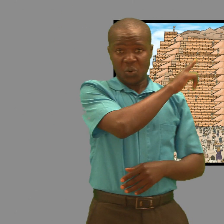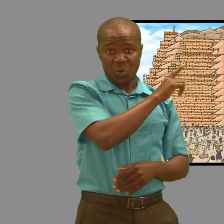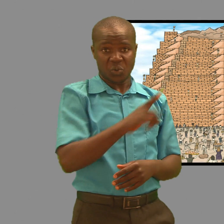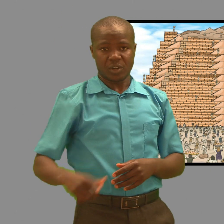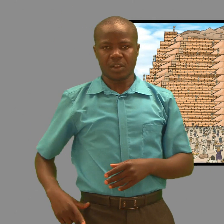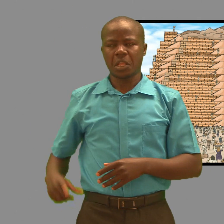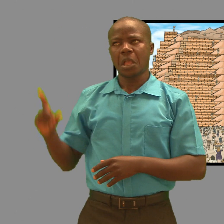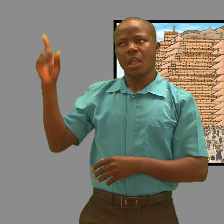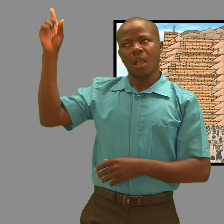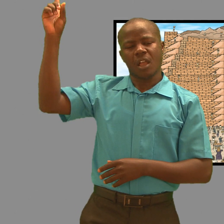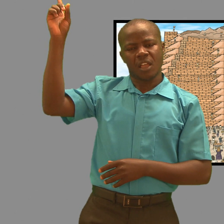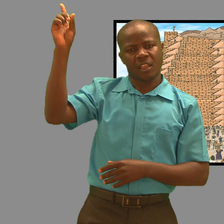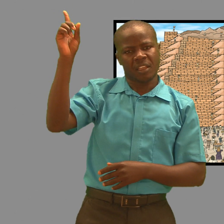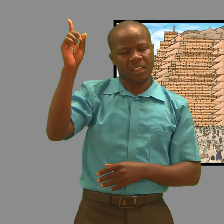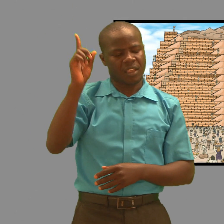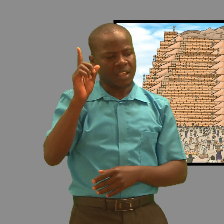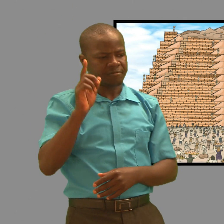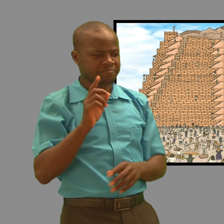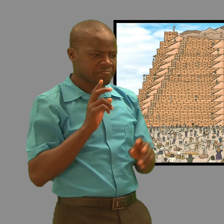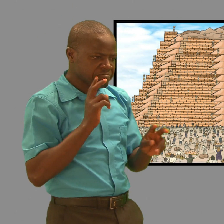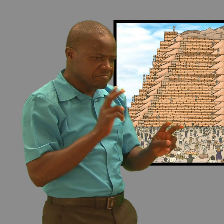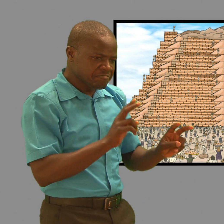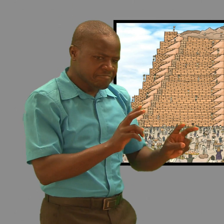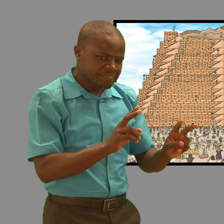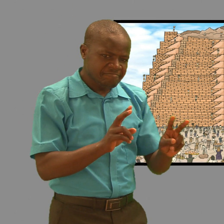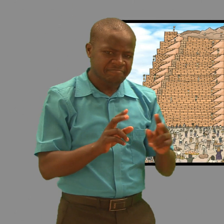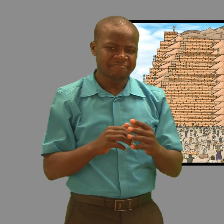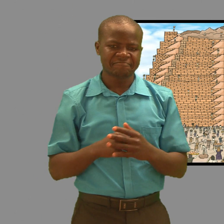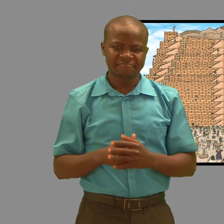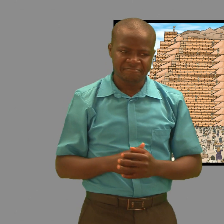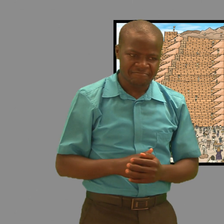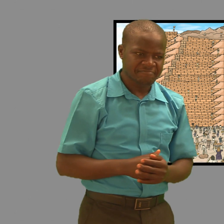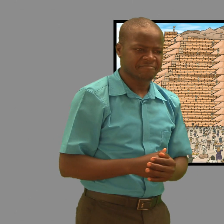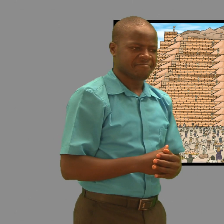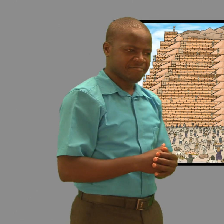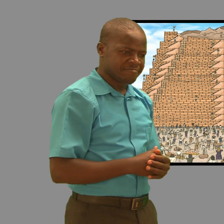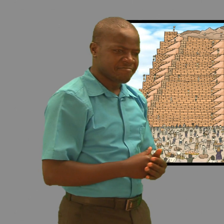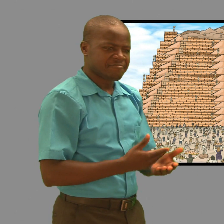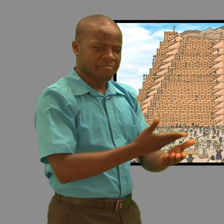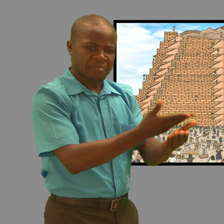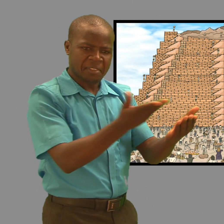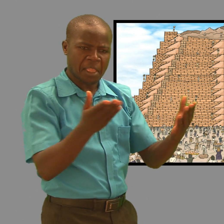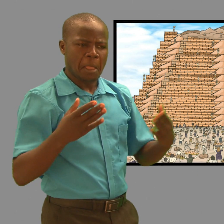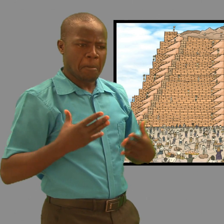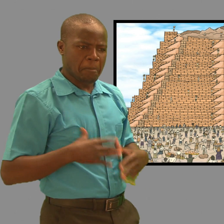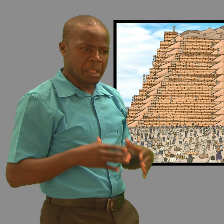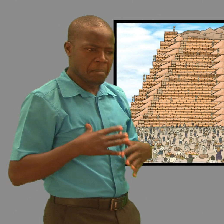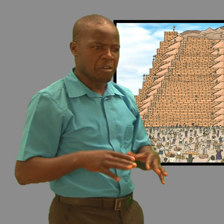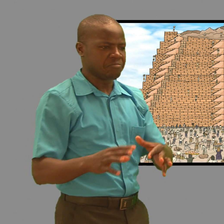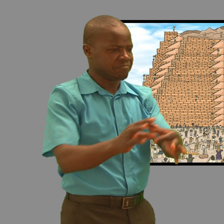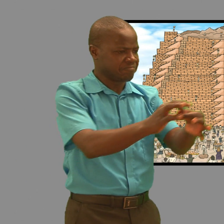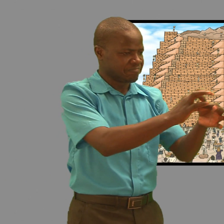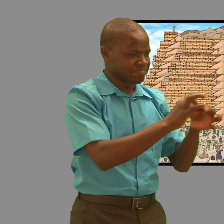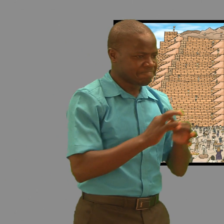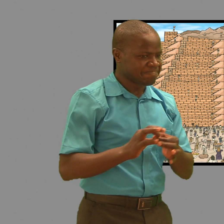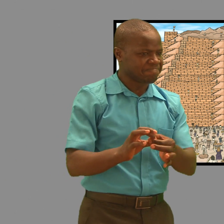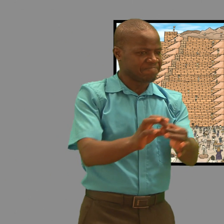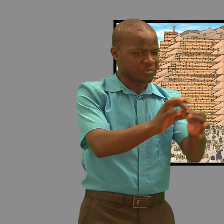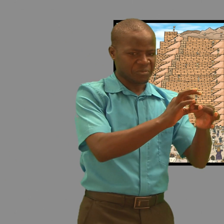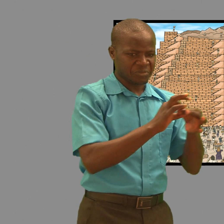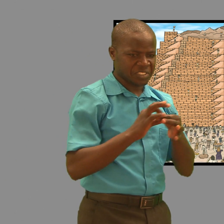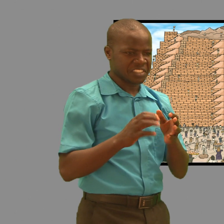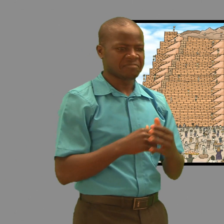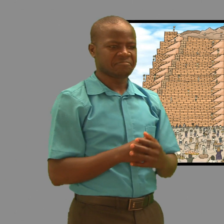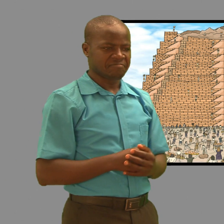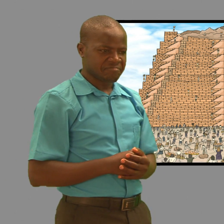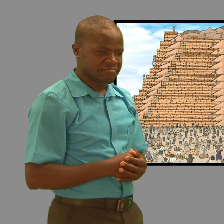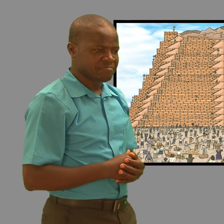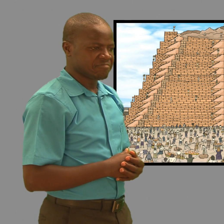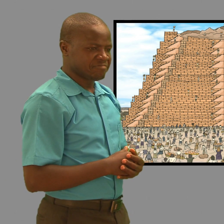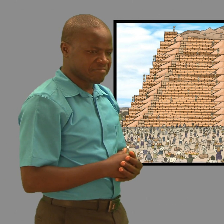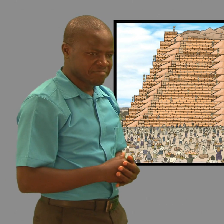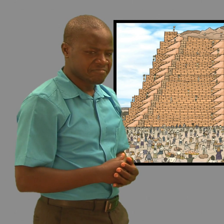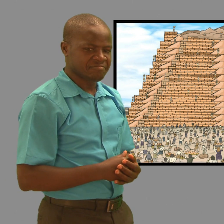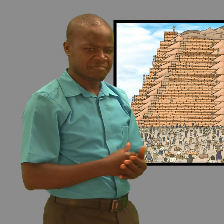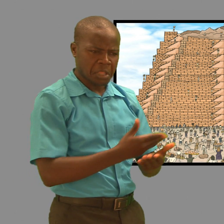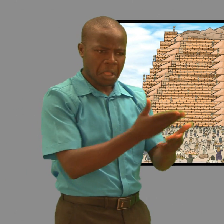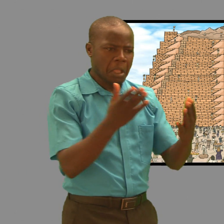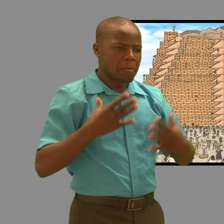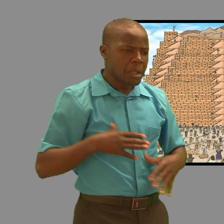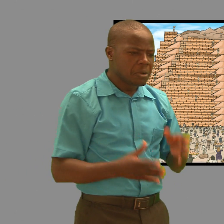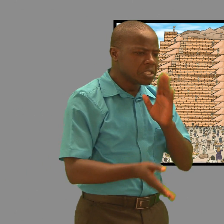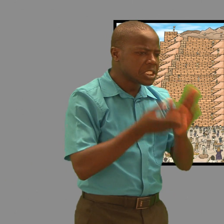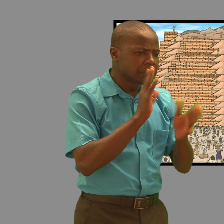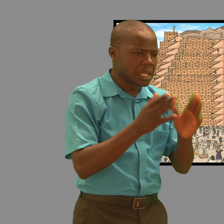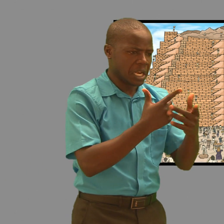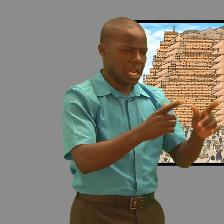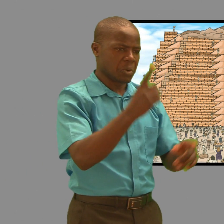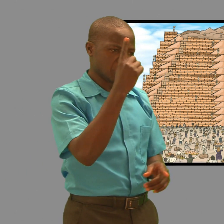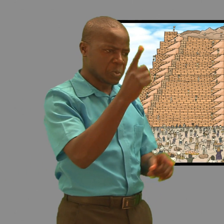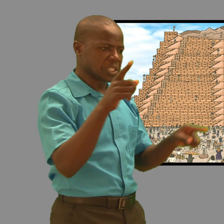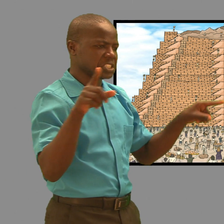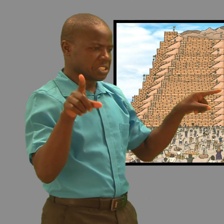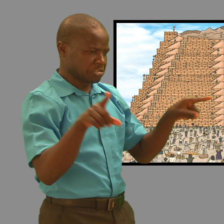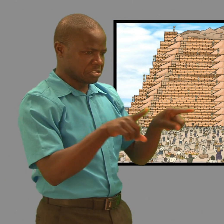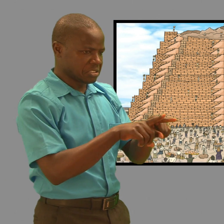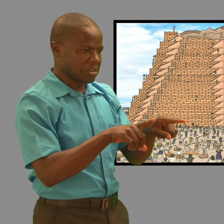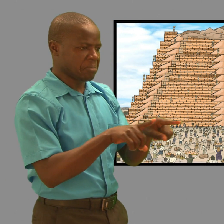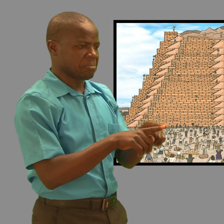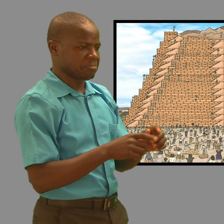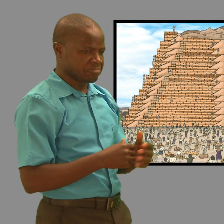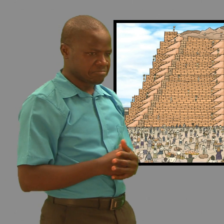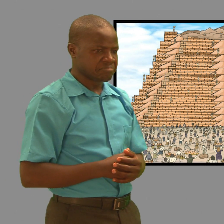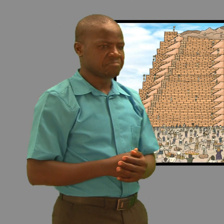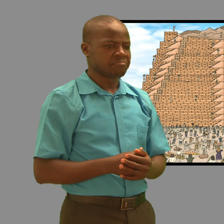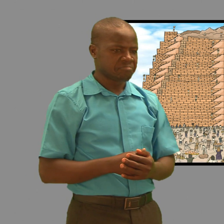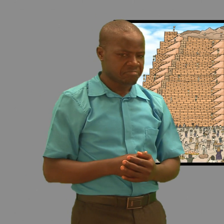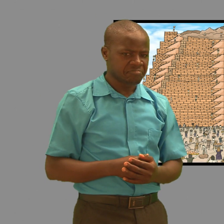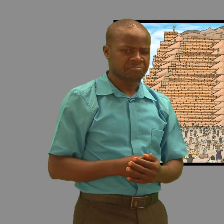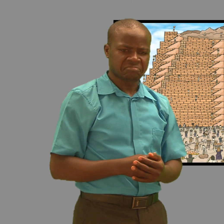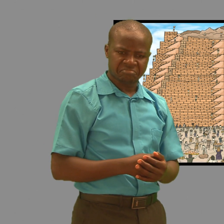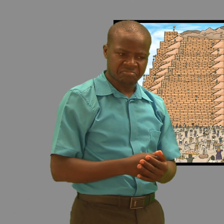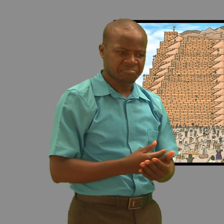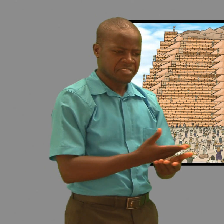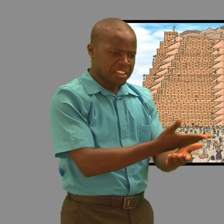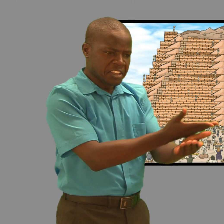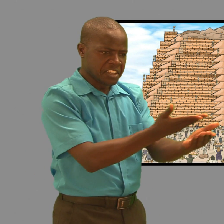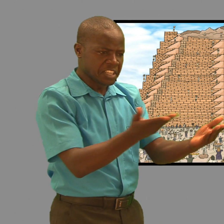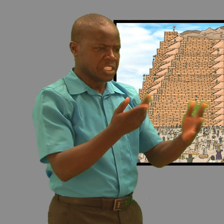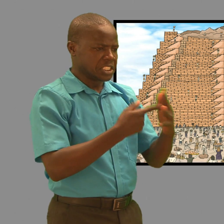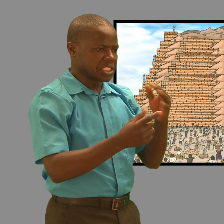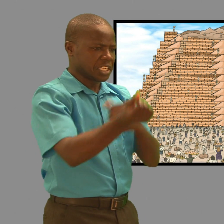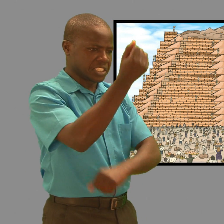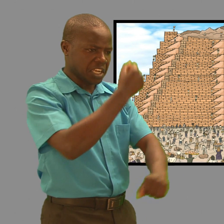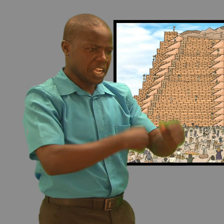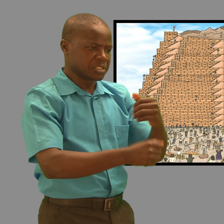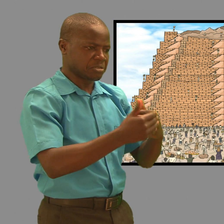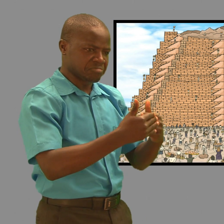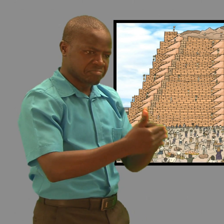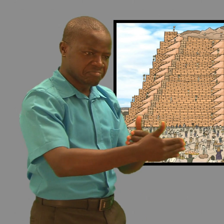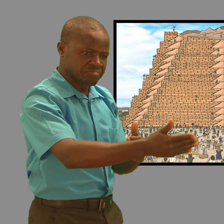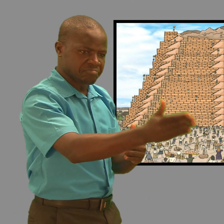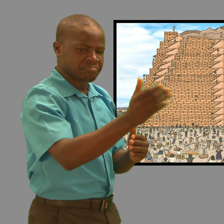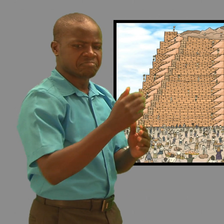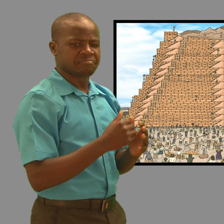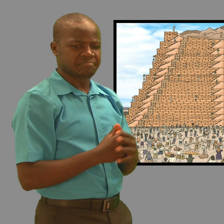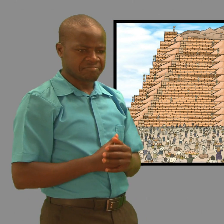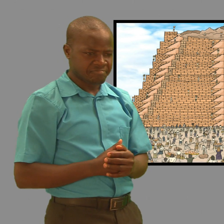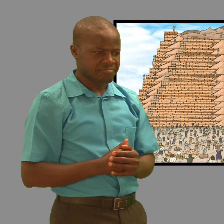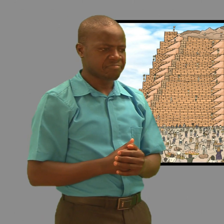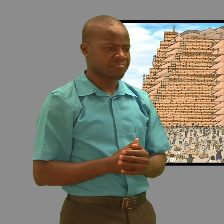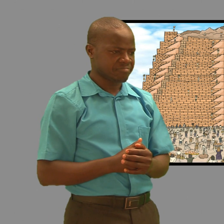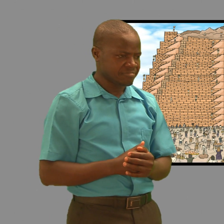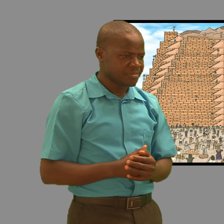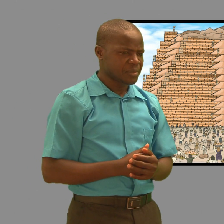Then the LORD came down to see the city and the tower that the sons of men were building.